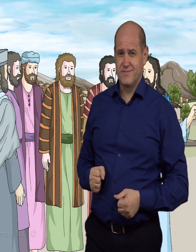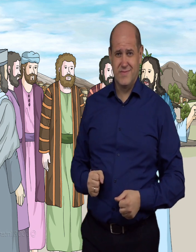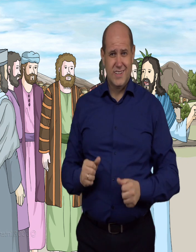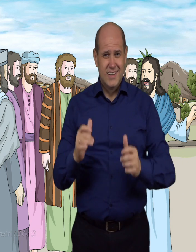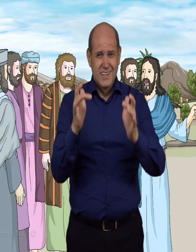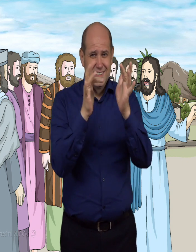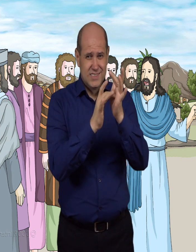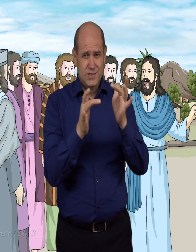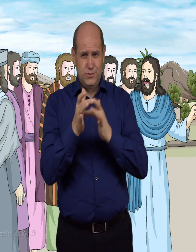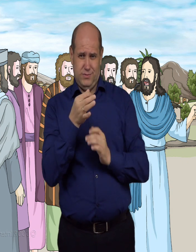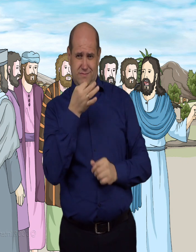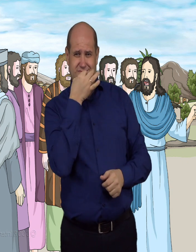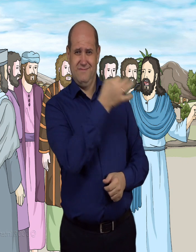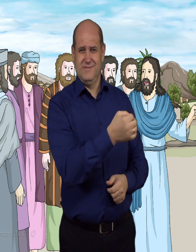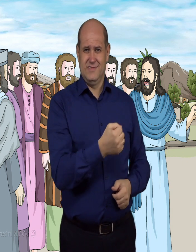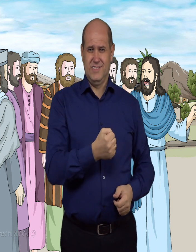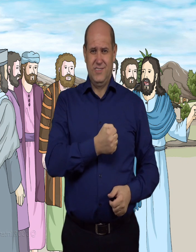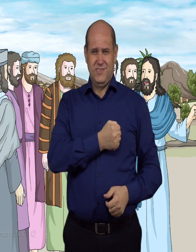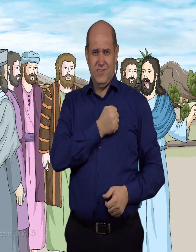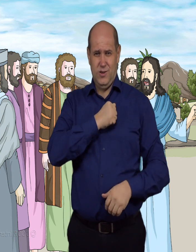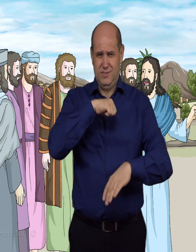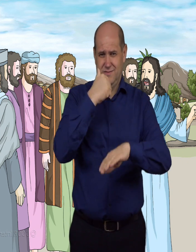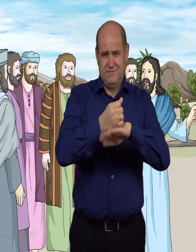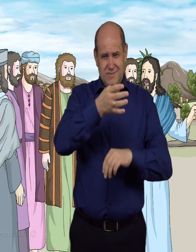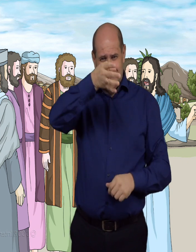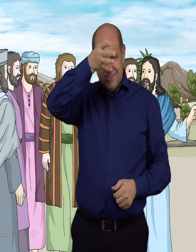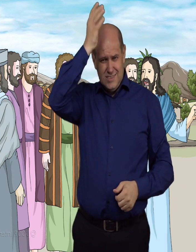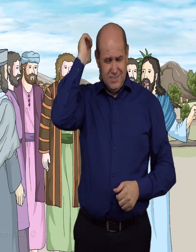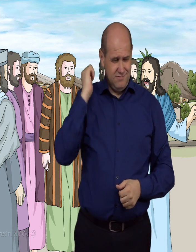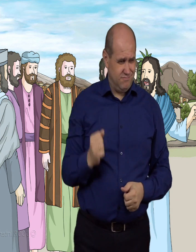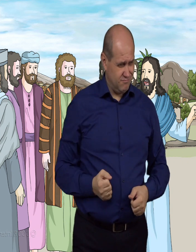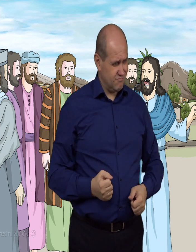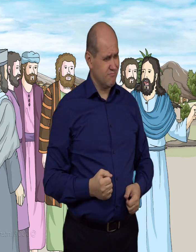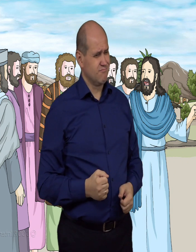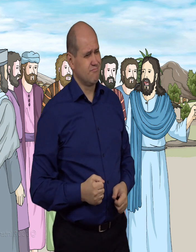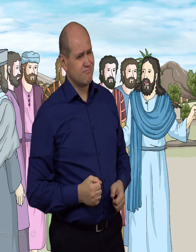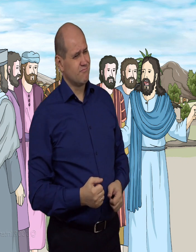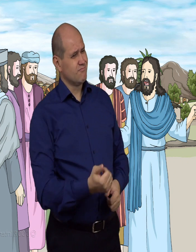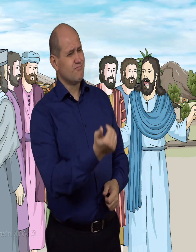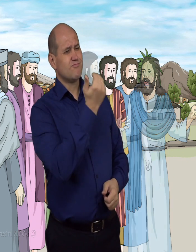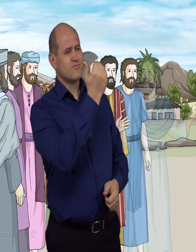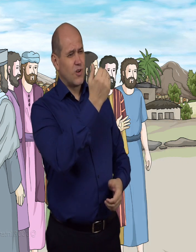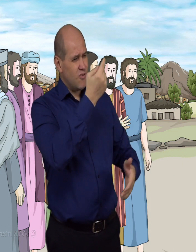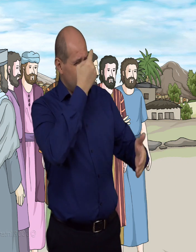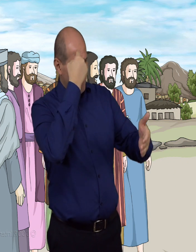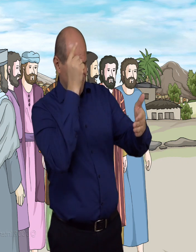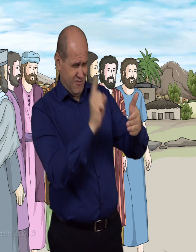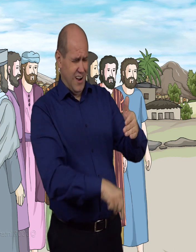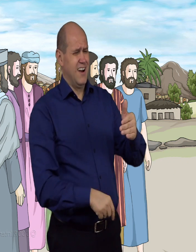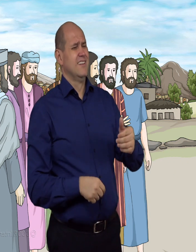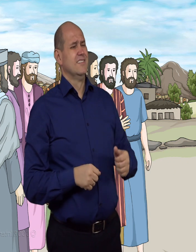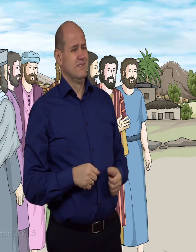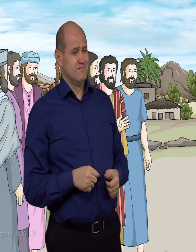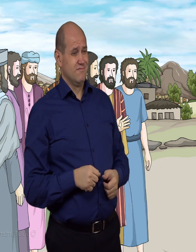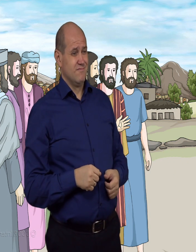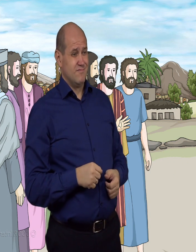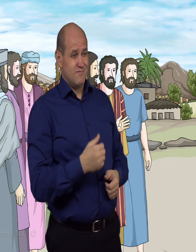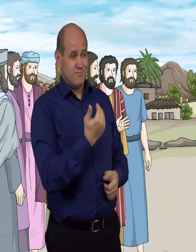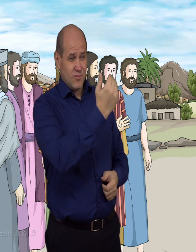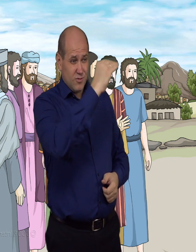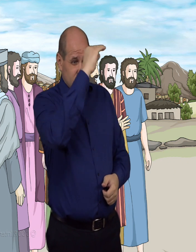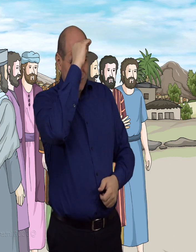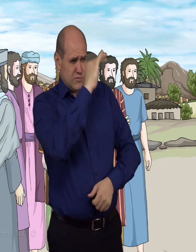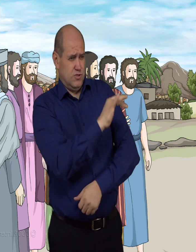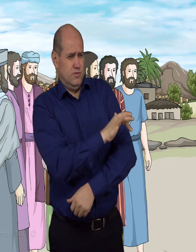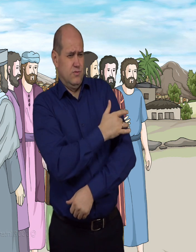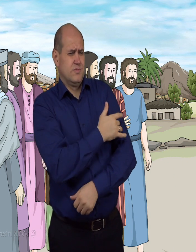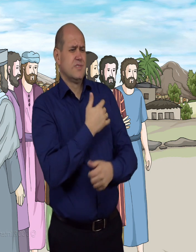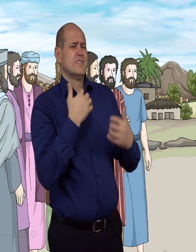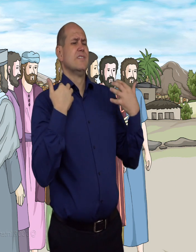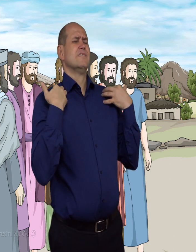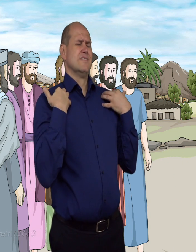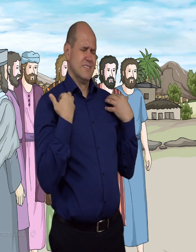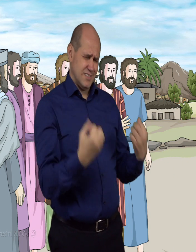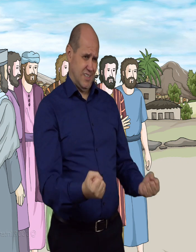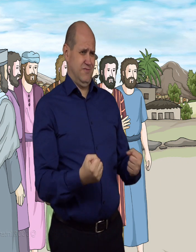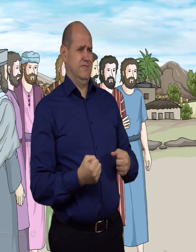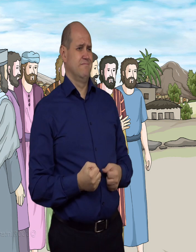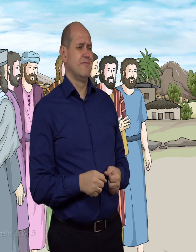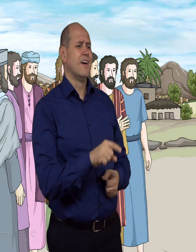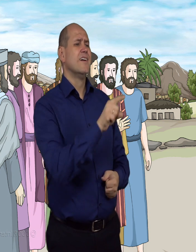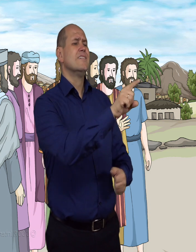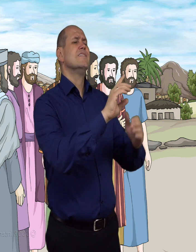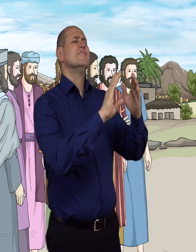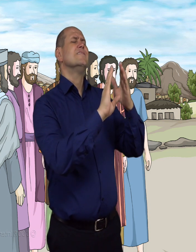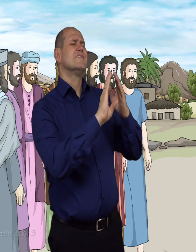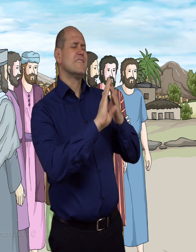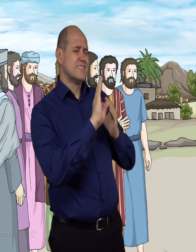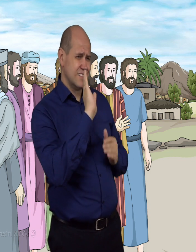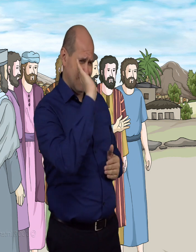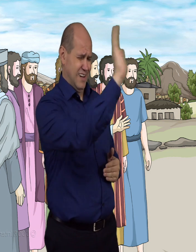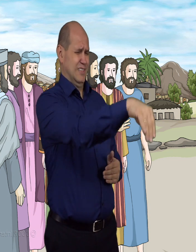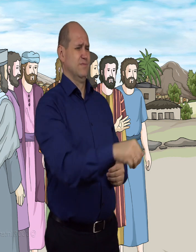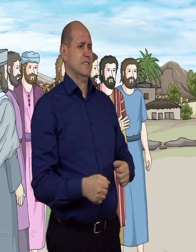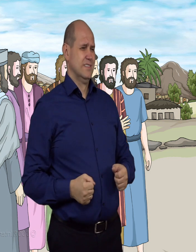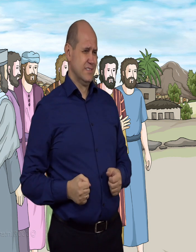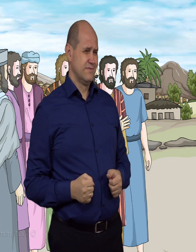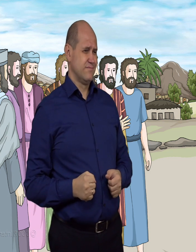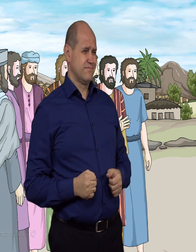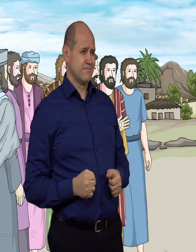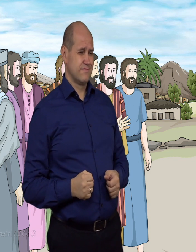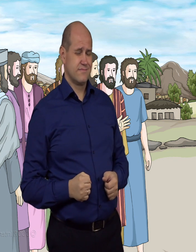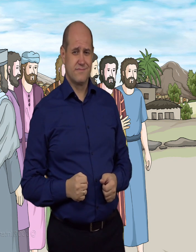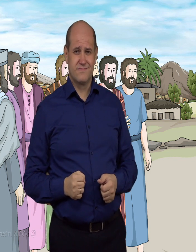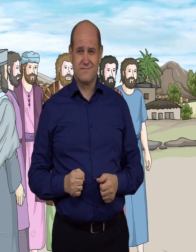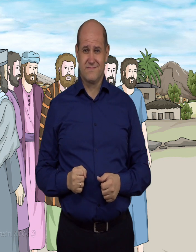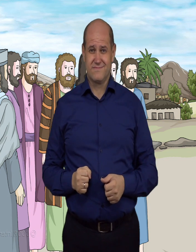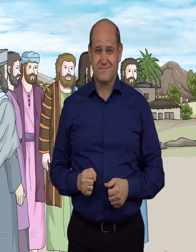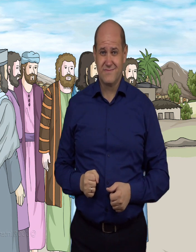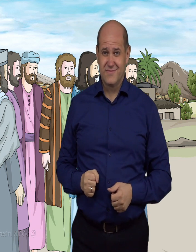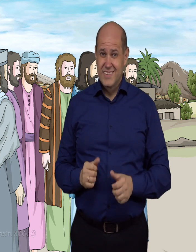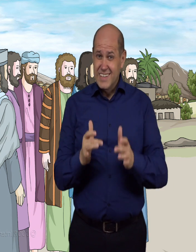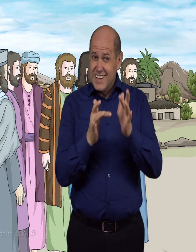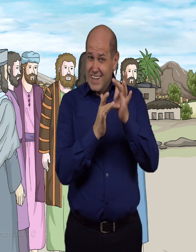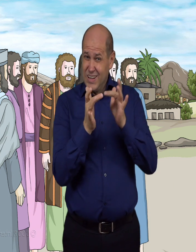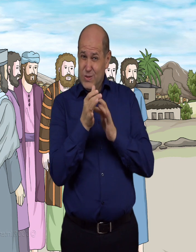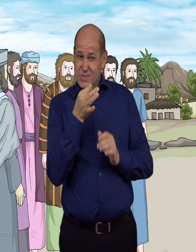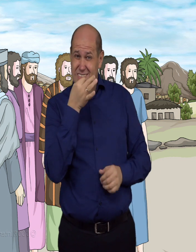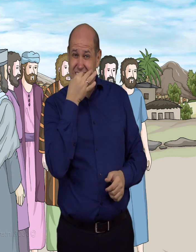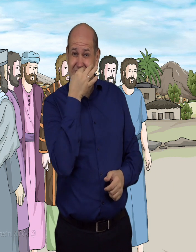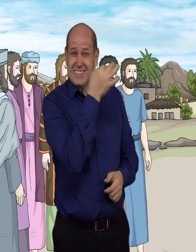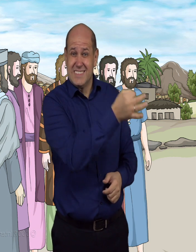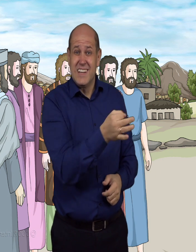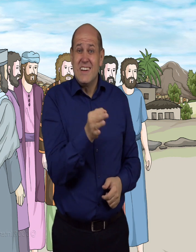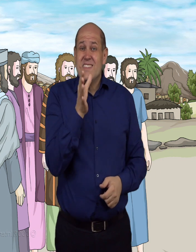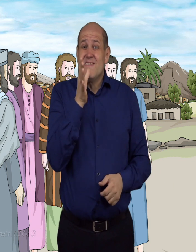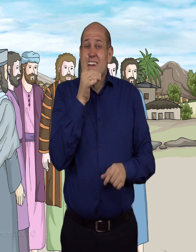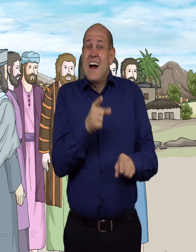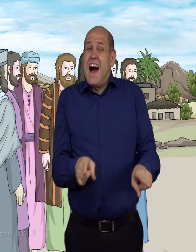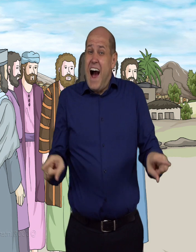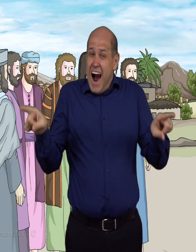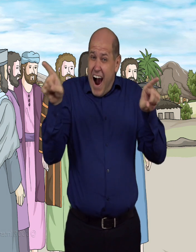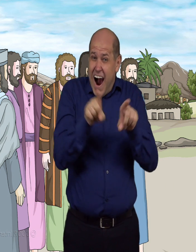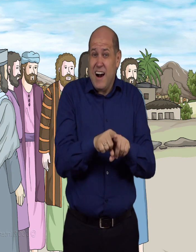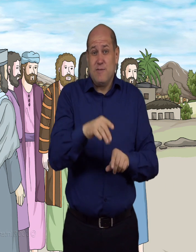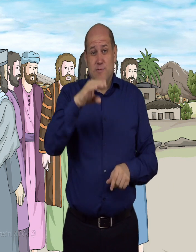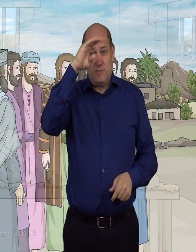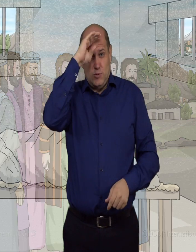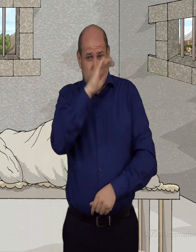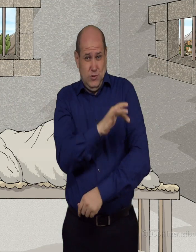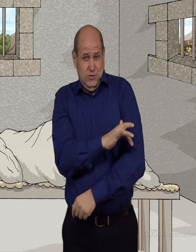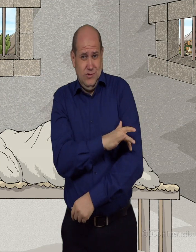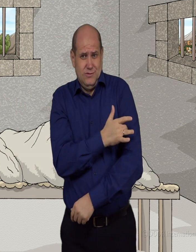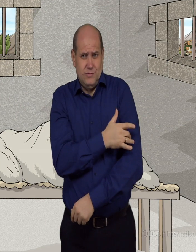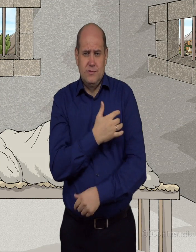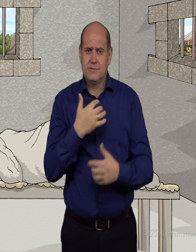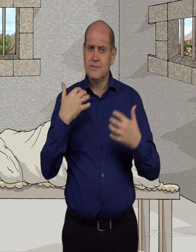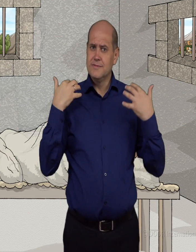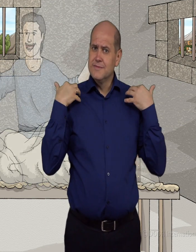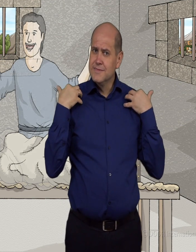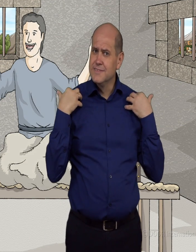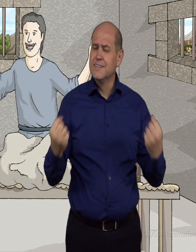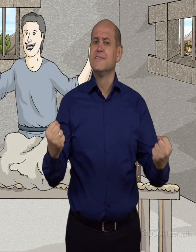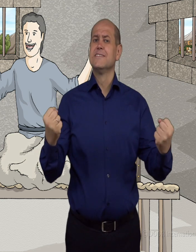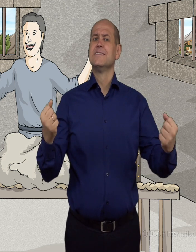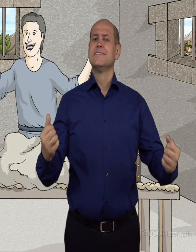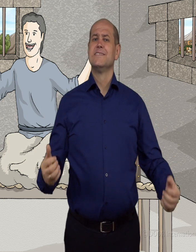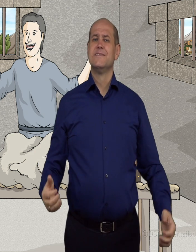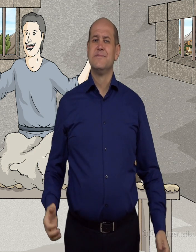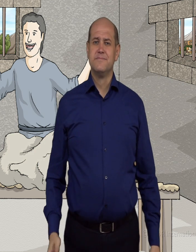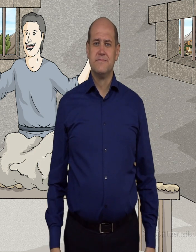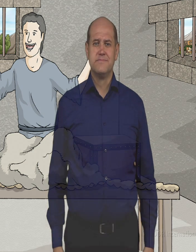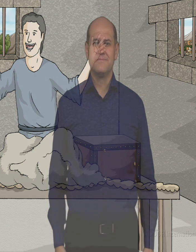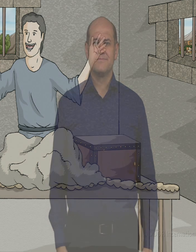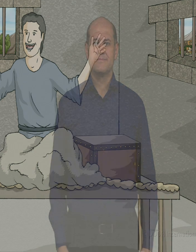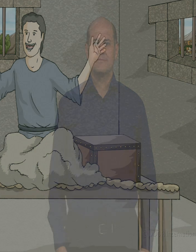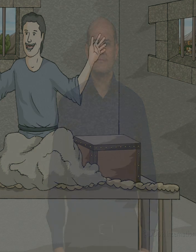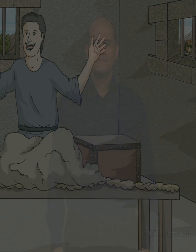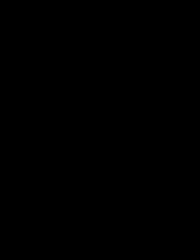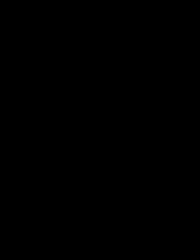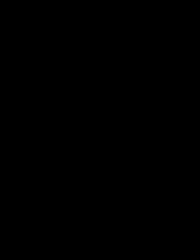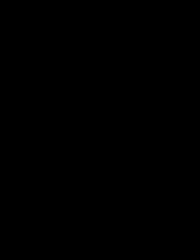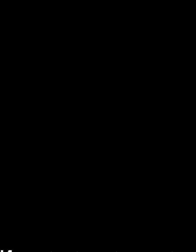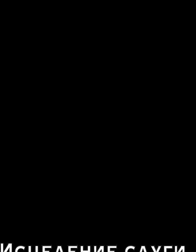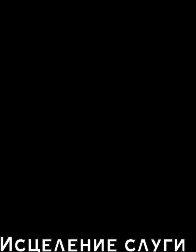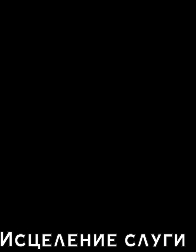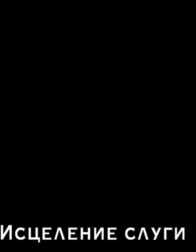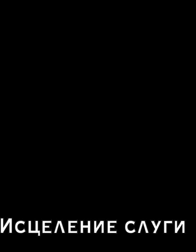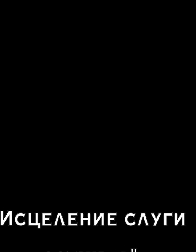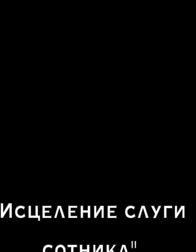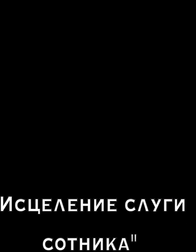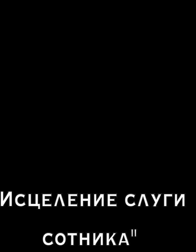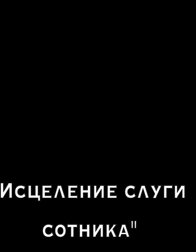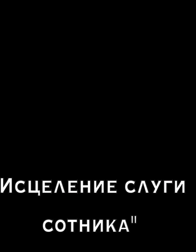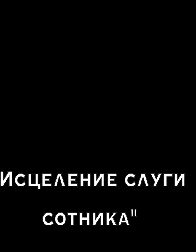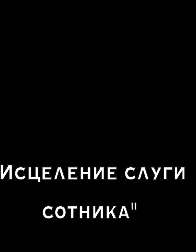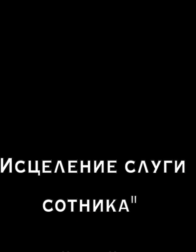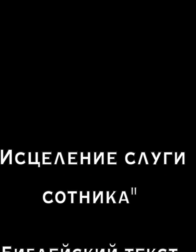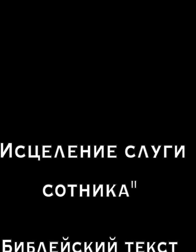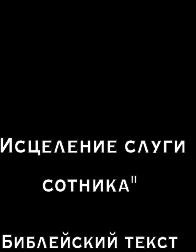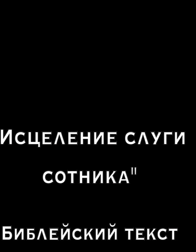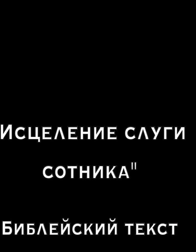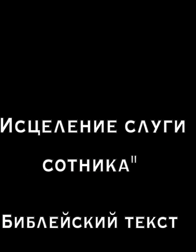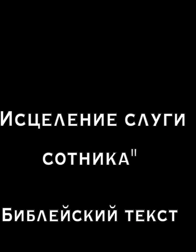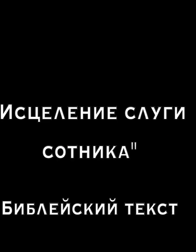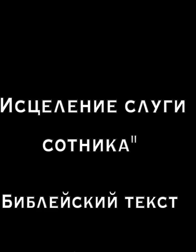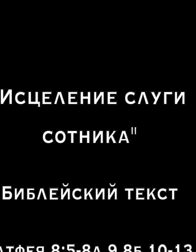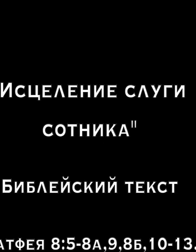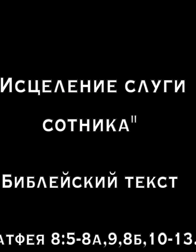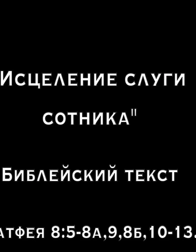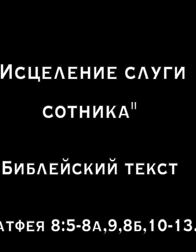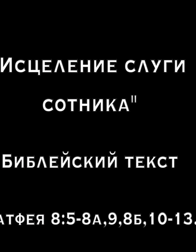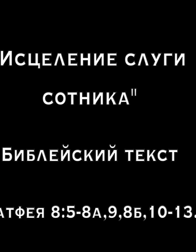Then Jesus said to the centurion, “Go! As you have believed, so will it be done for you.” And his servant was healed at that very hour.